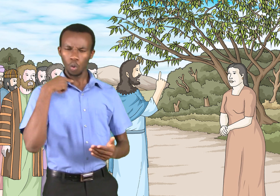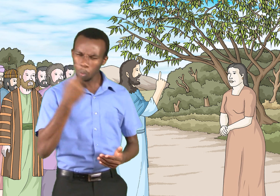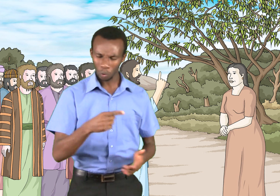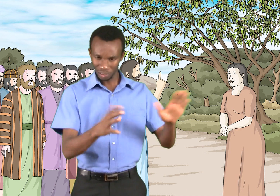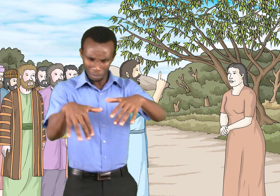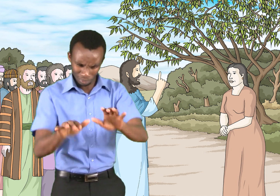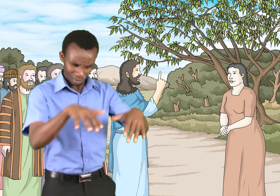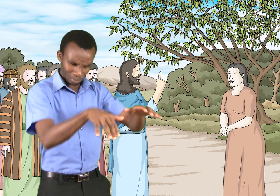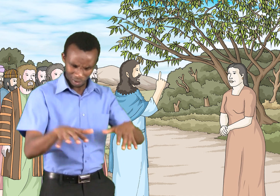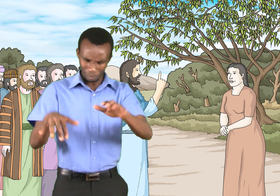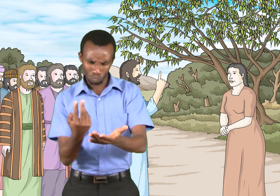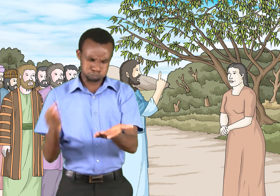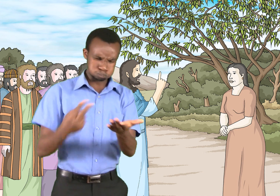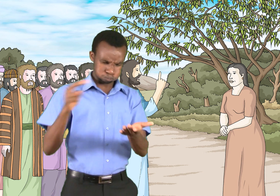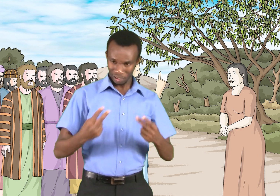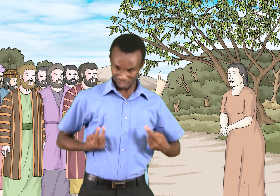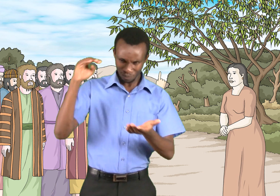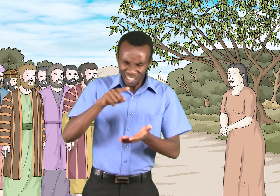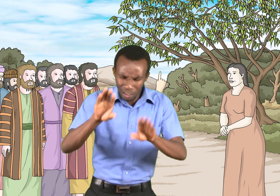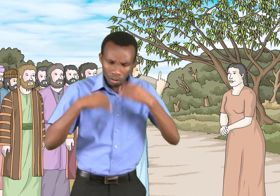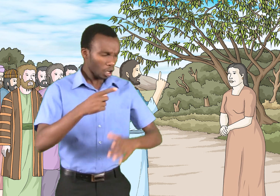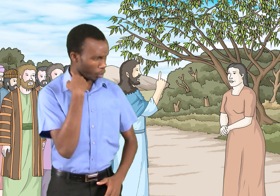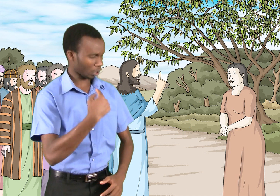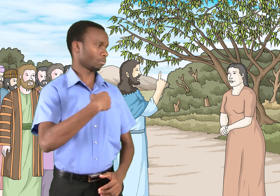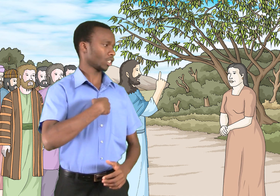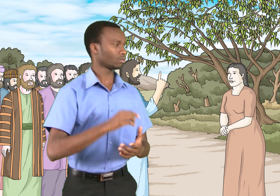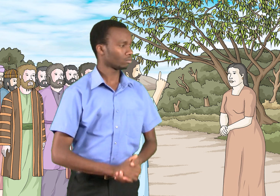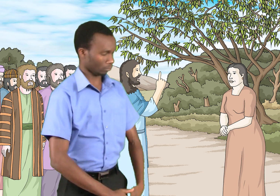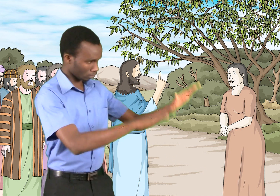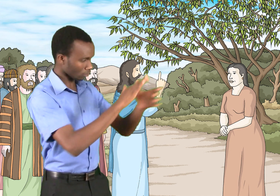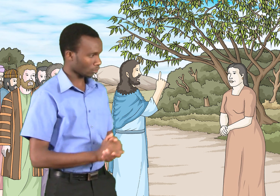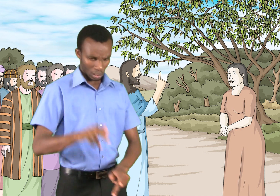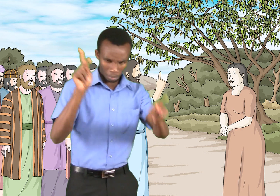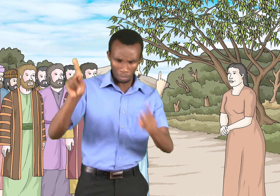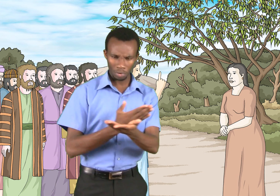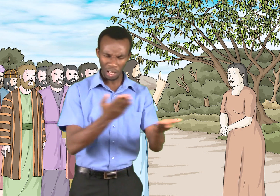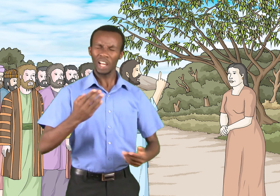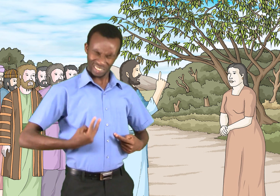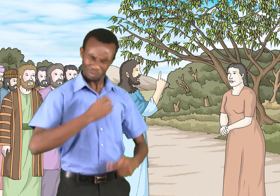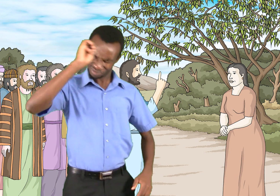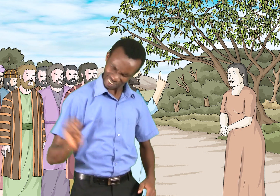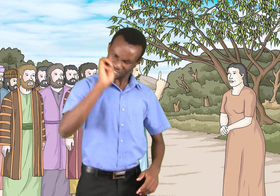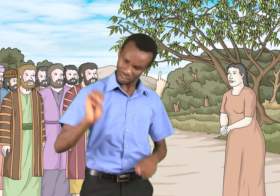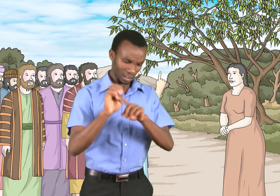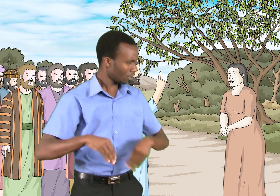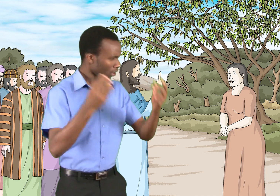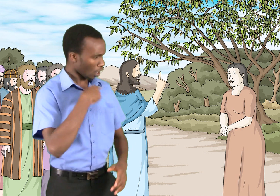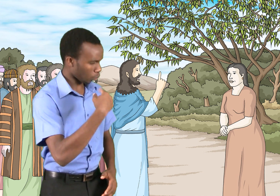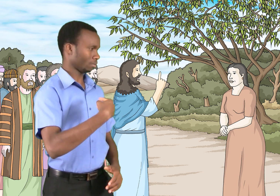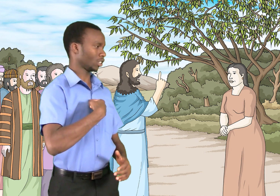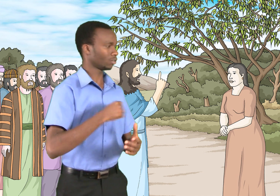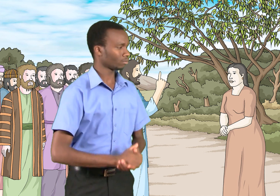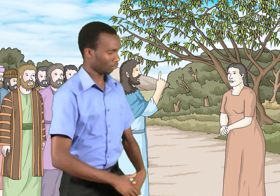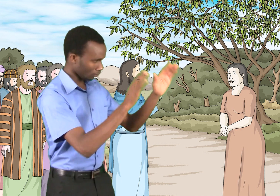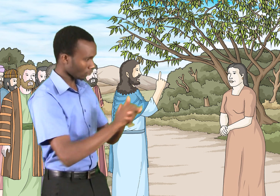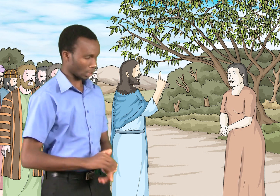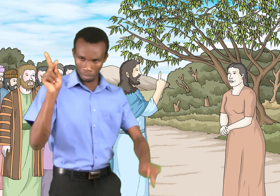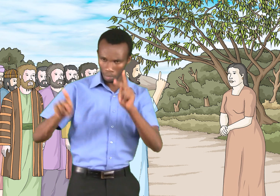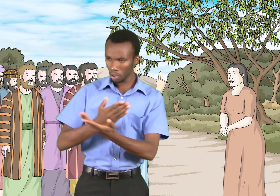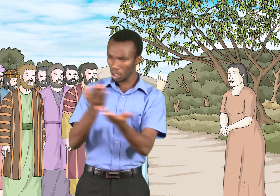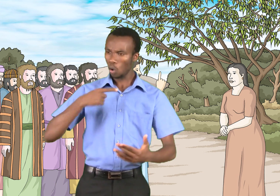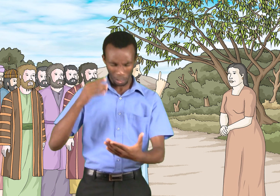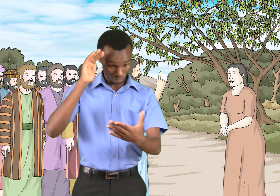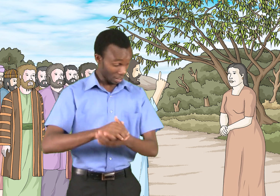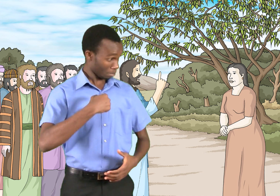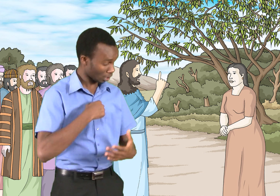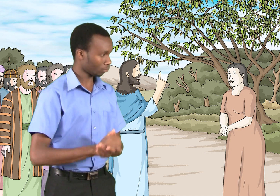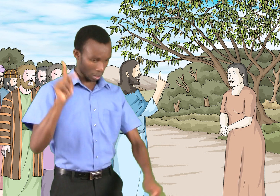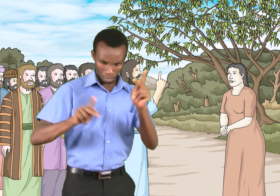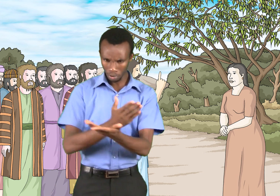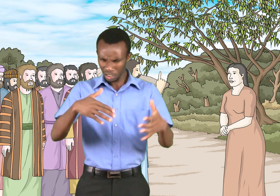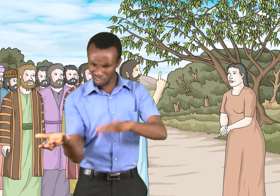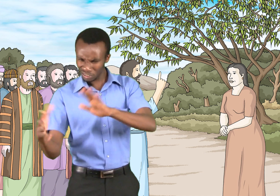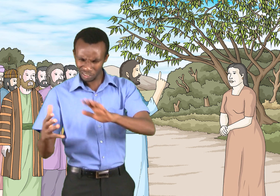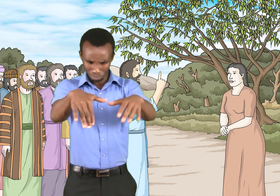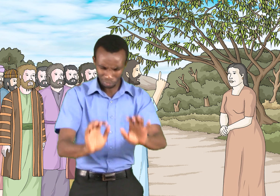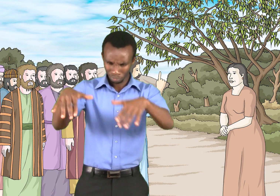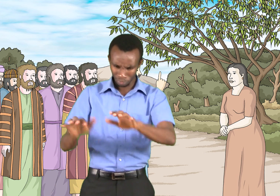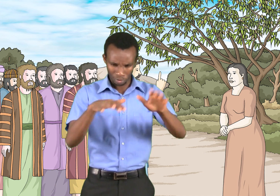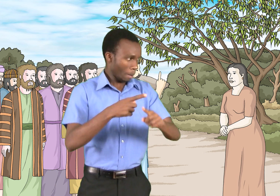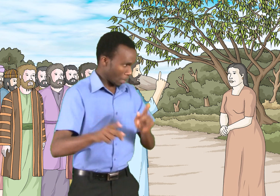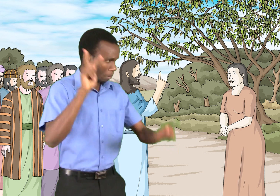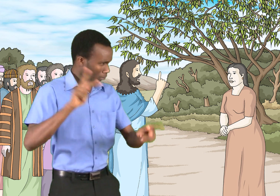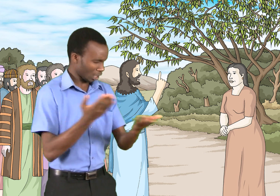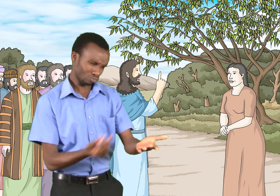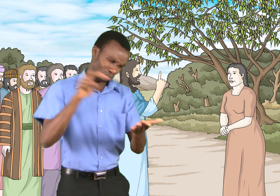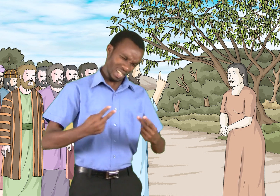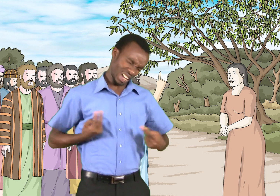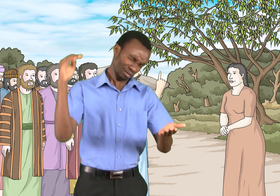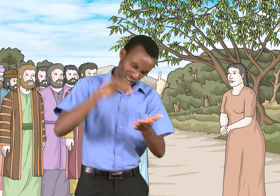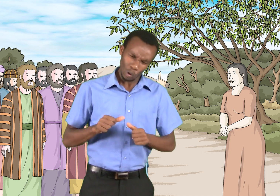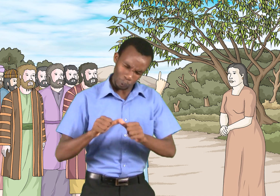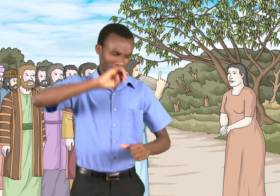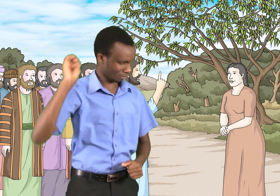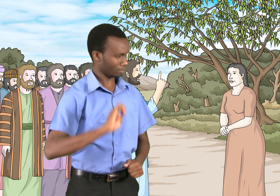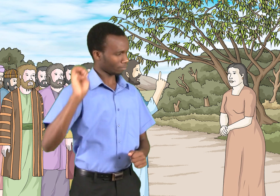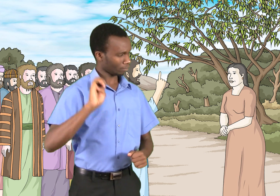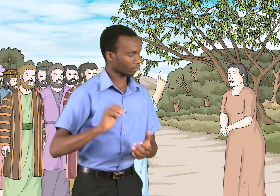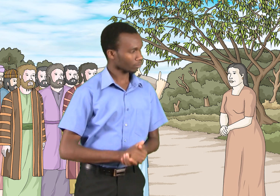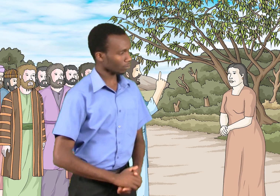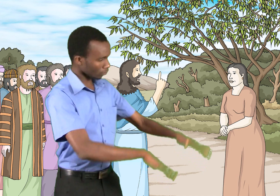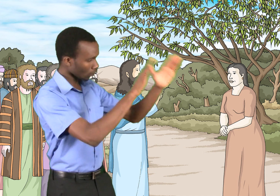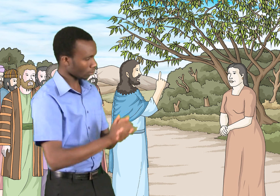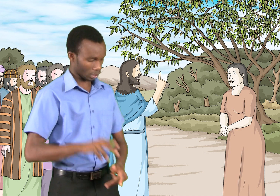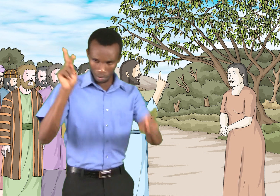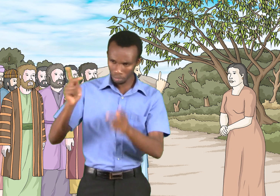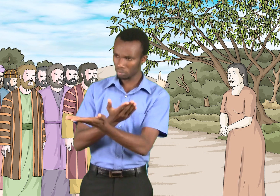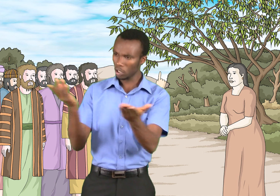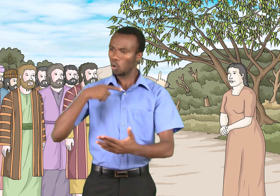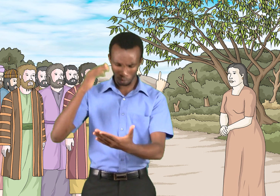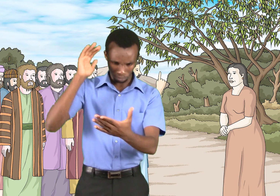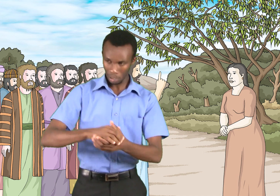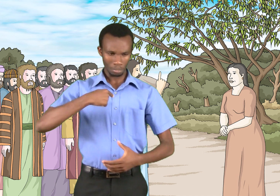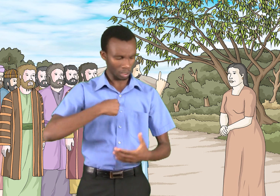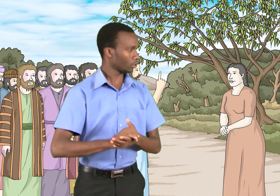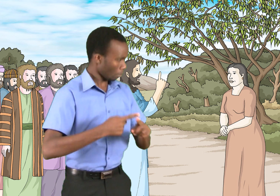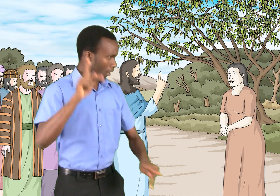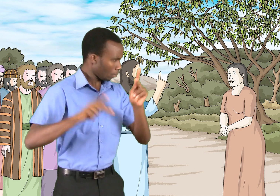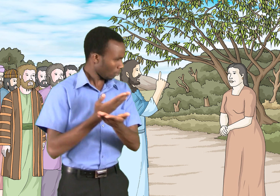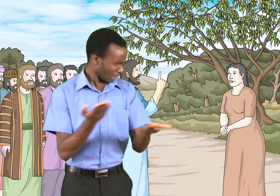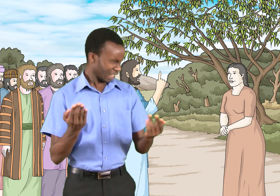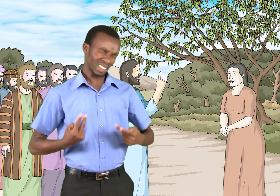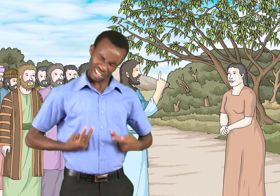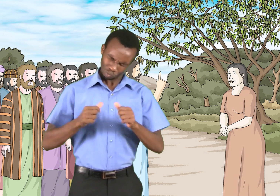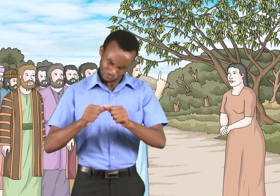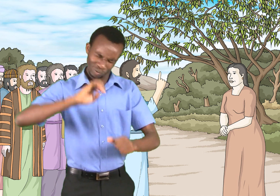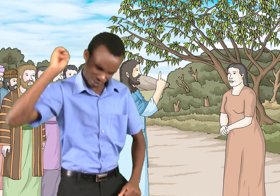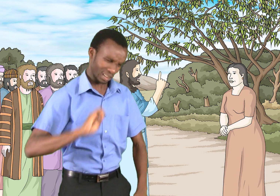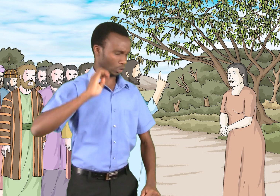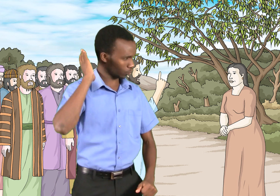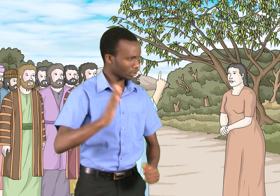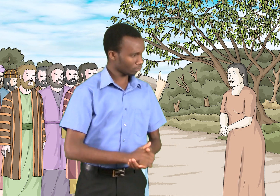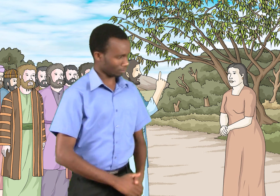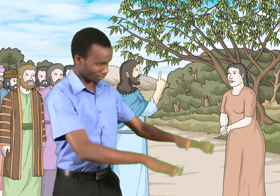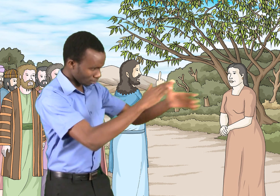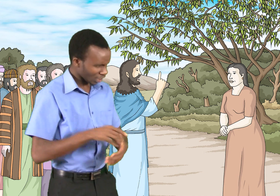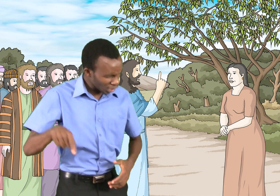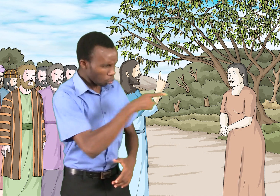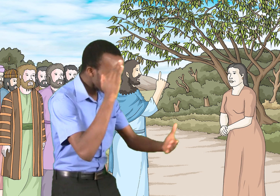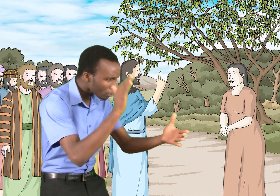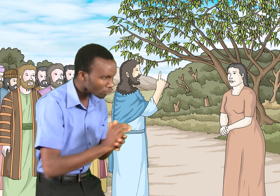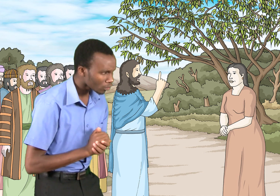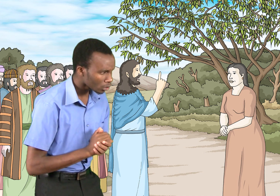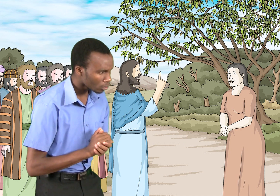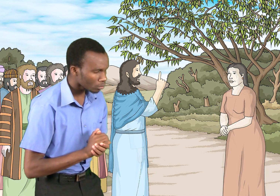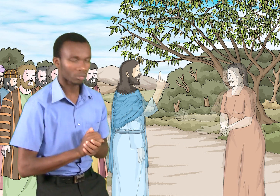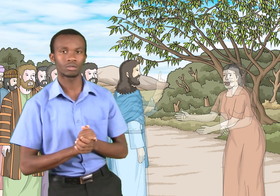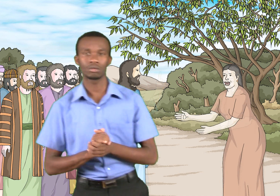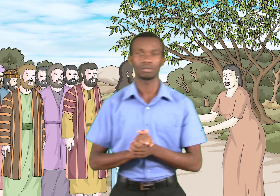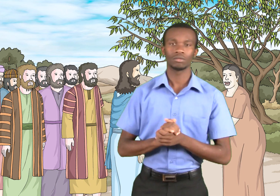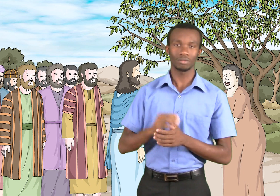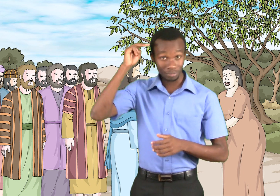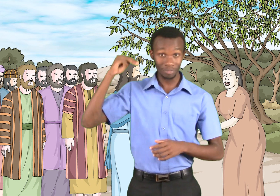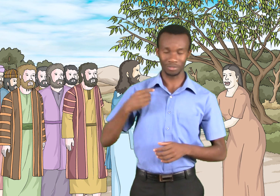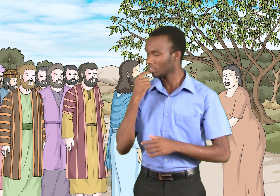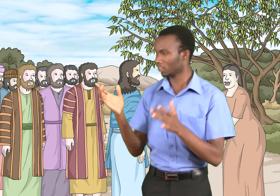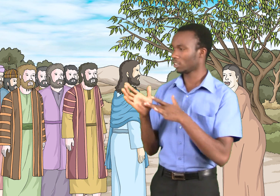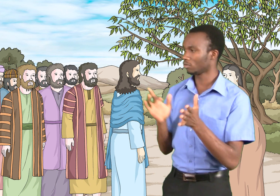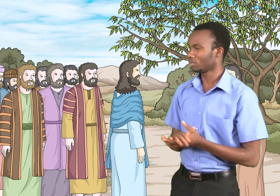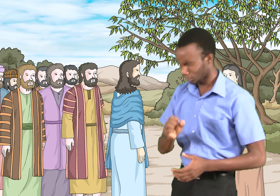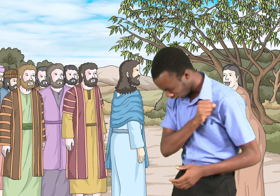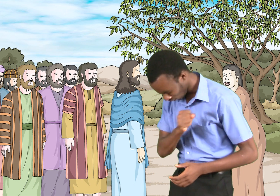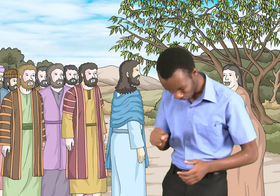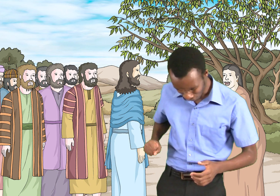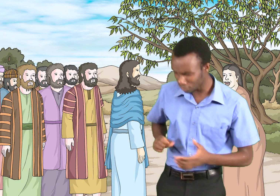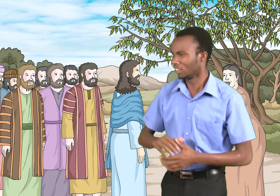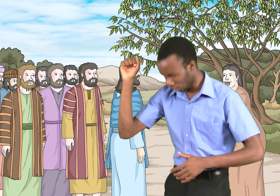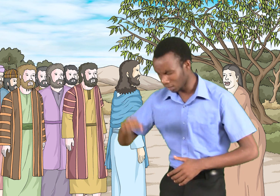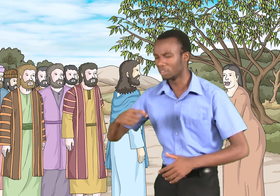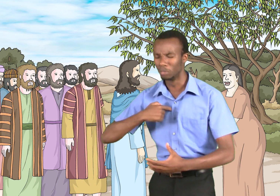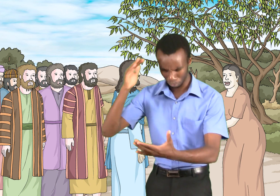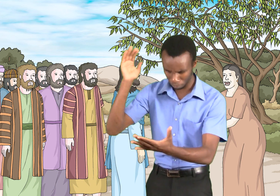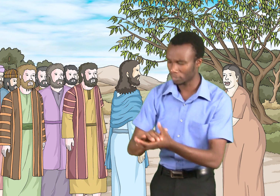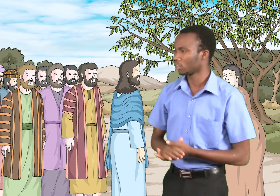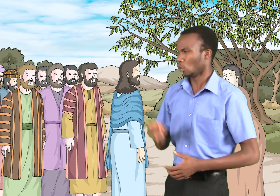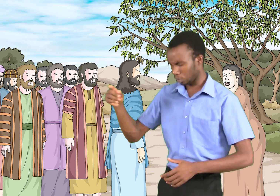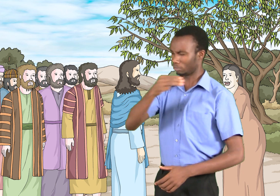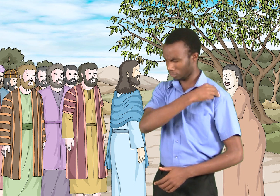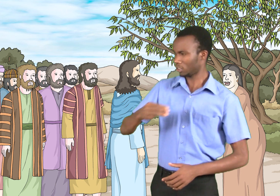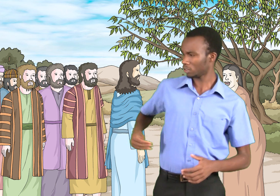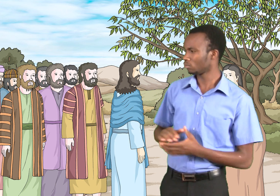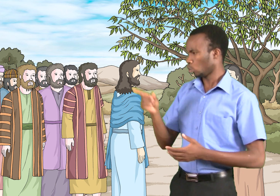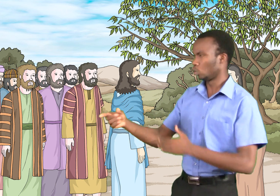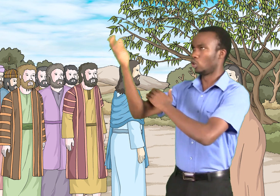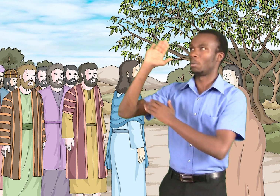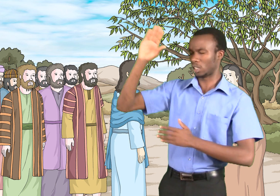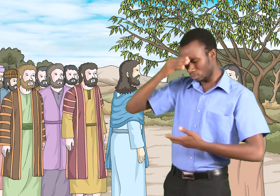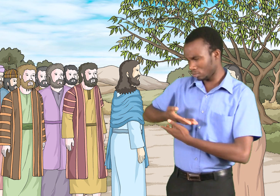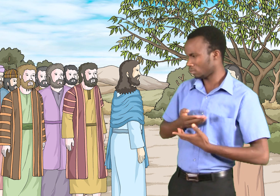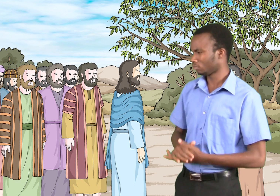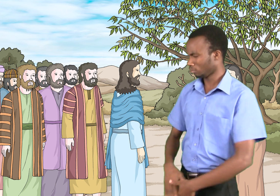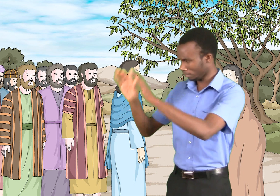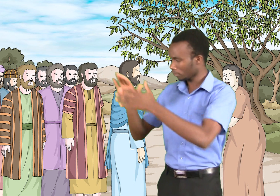Jesus said to her, “I am the resurrection and the life. Whoever believes in Me will live, even though he dies. And everyone who lives and believes in Me will never die. Do you believe this?”